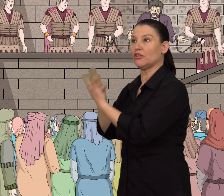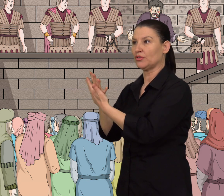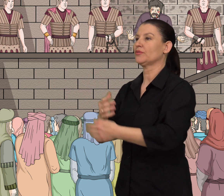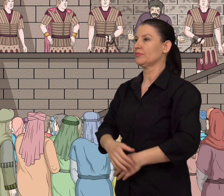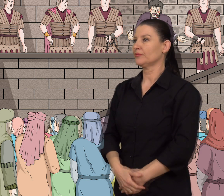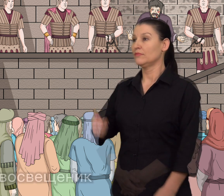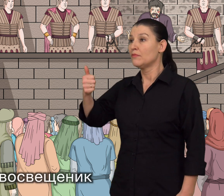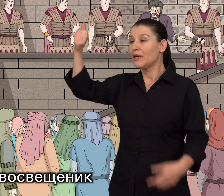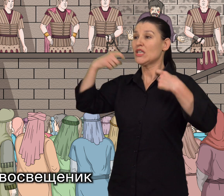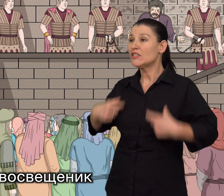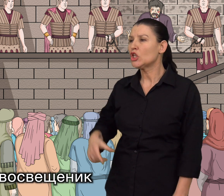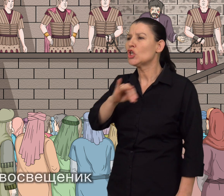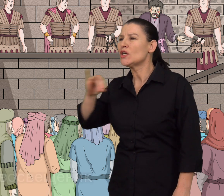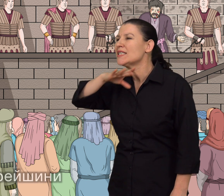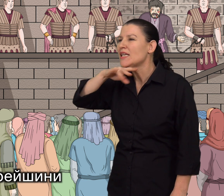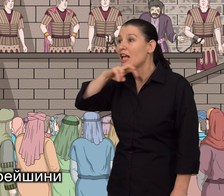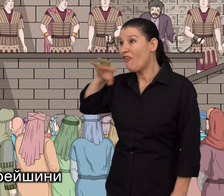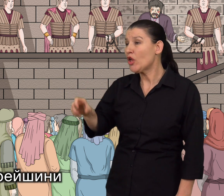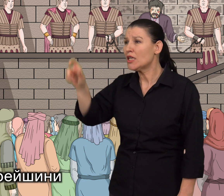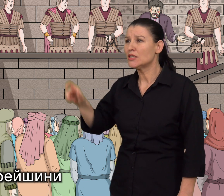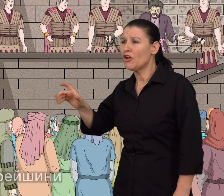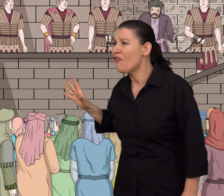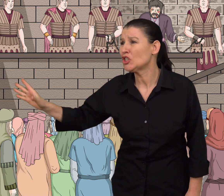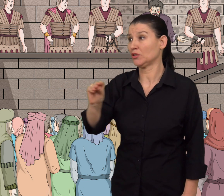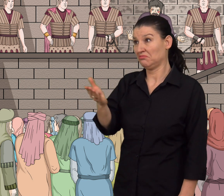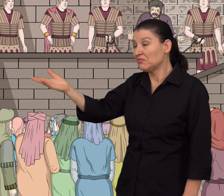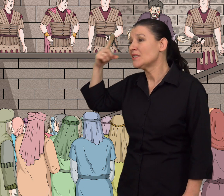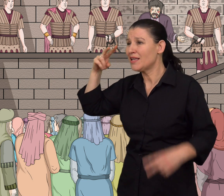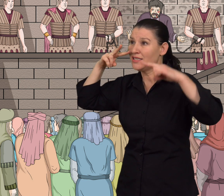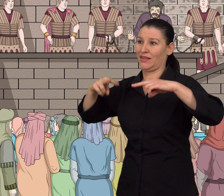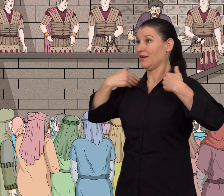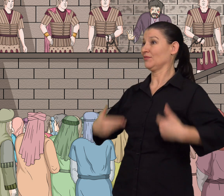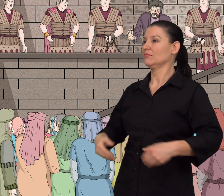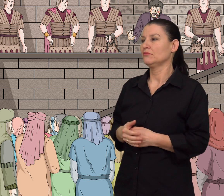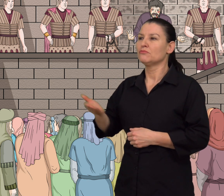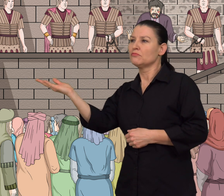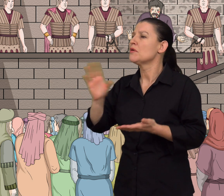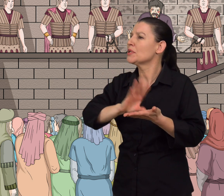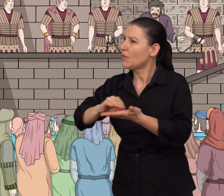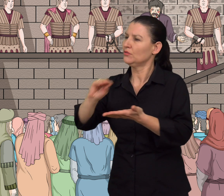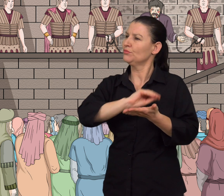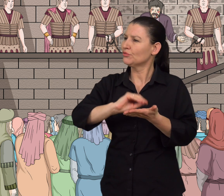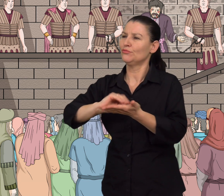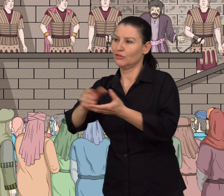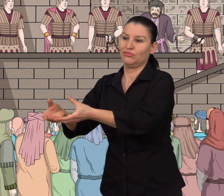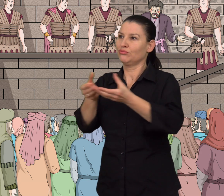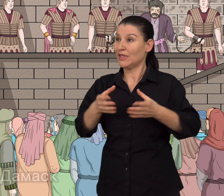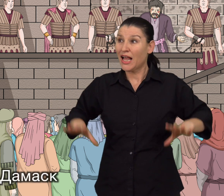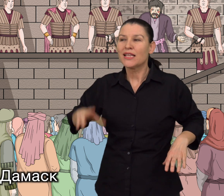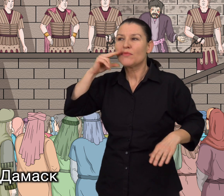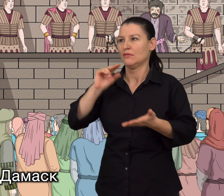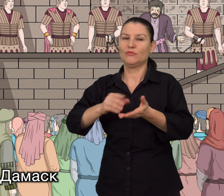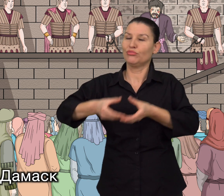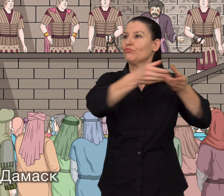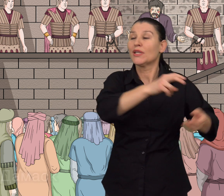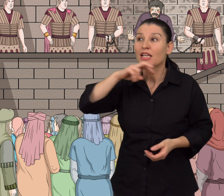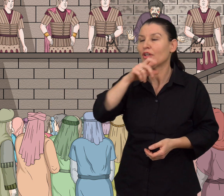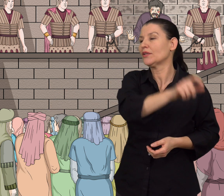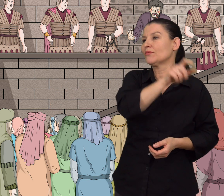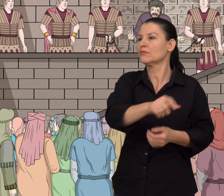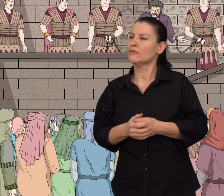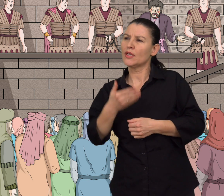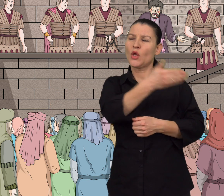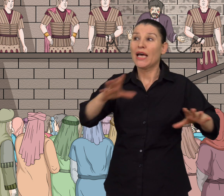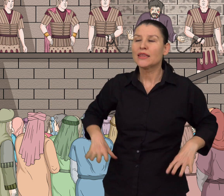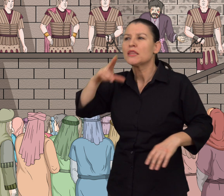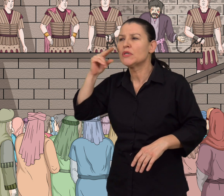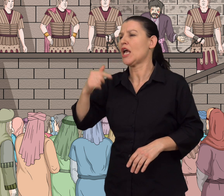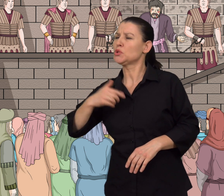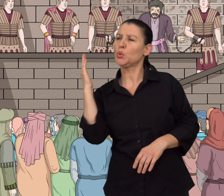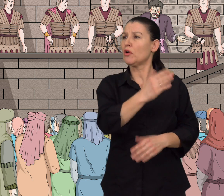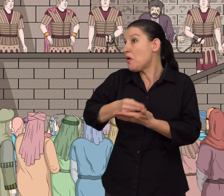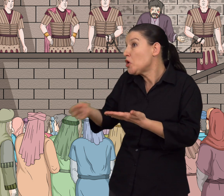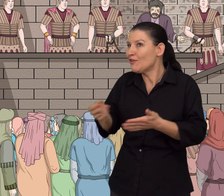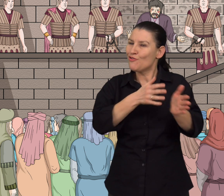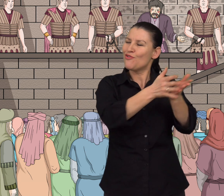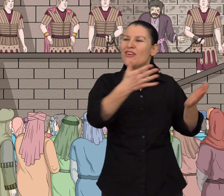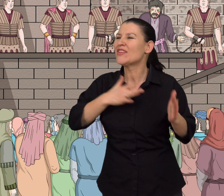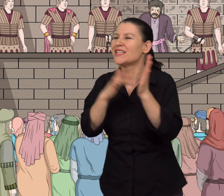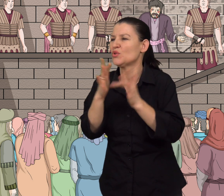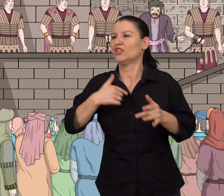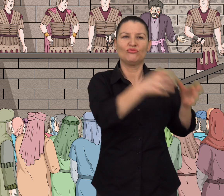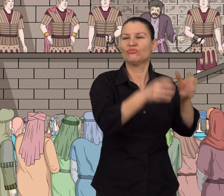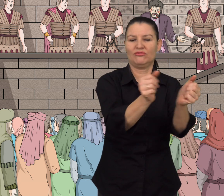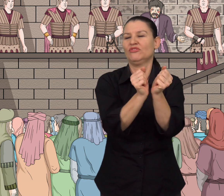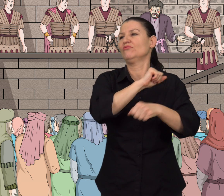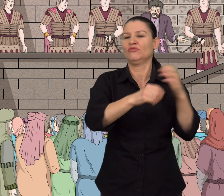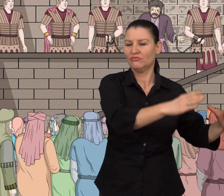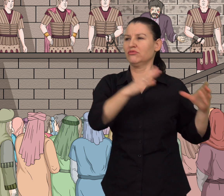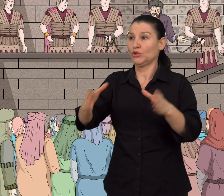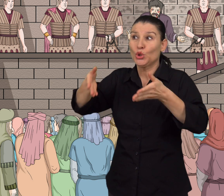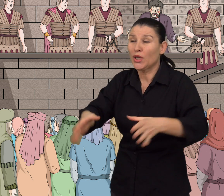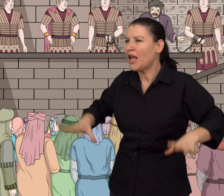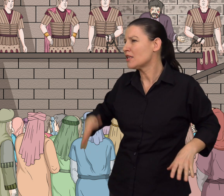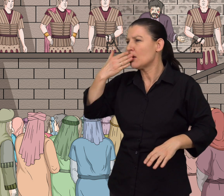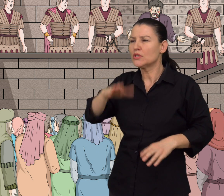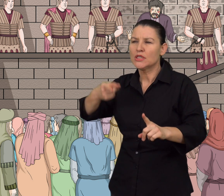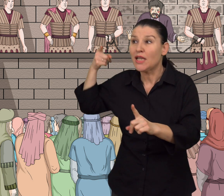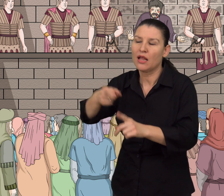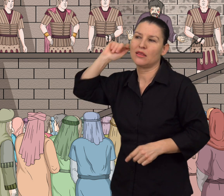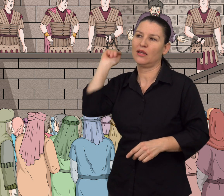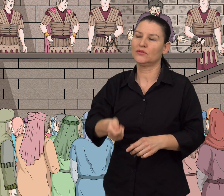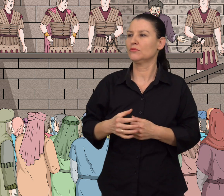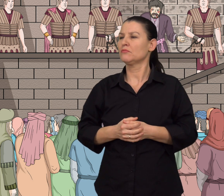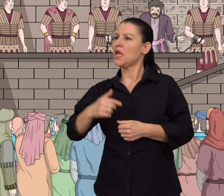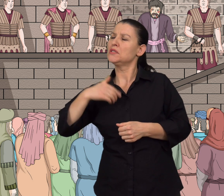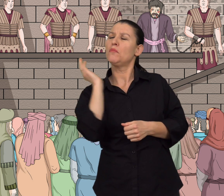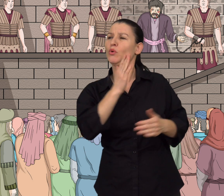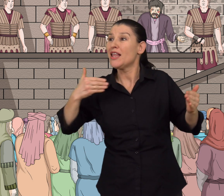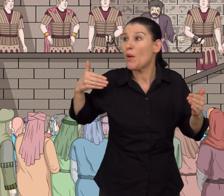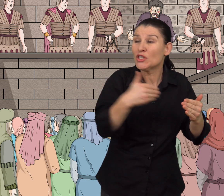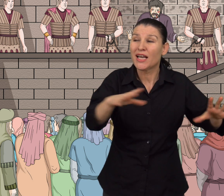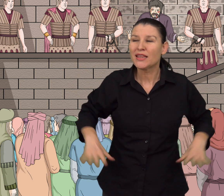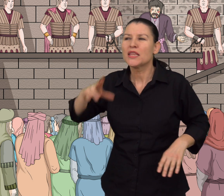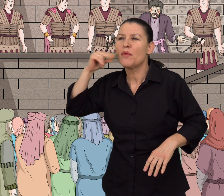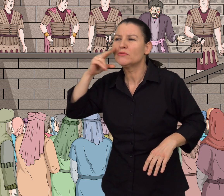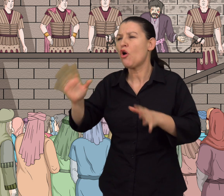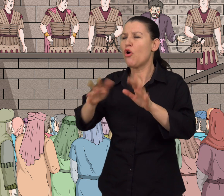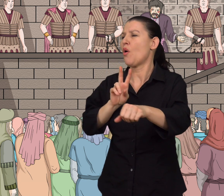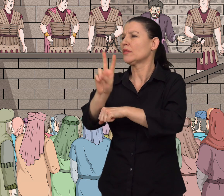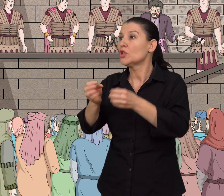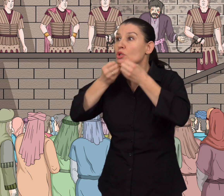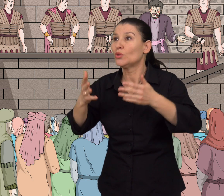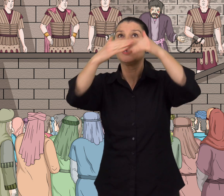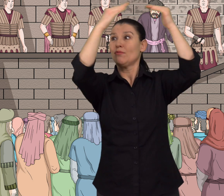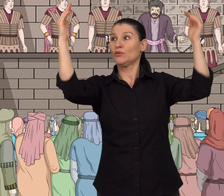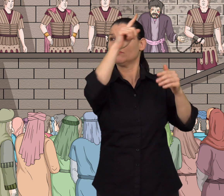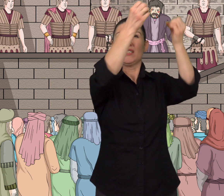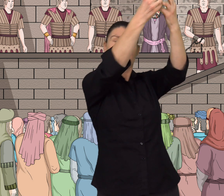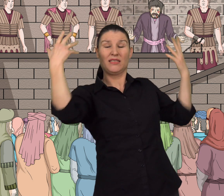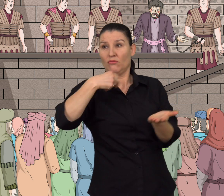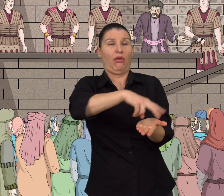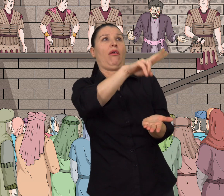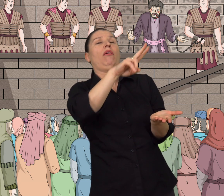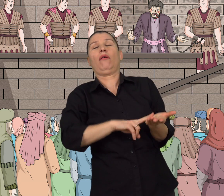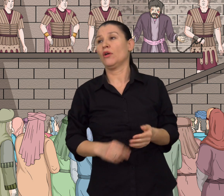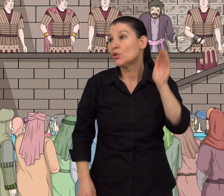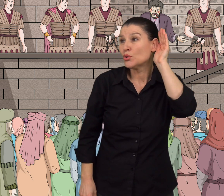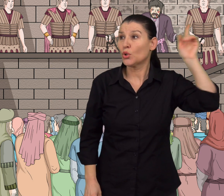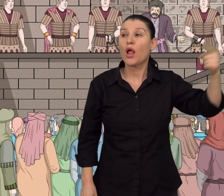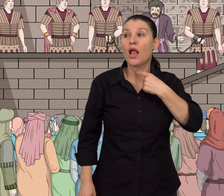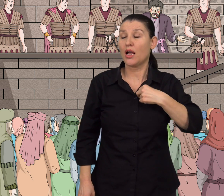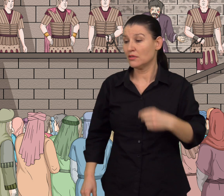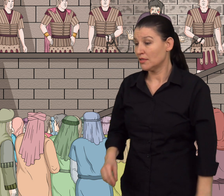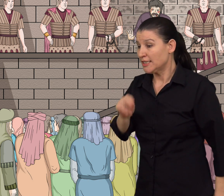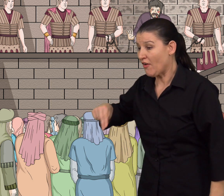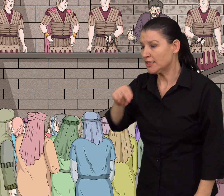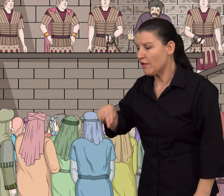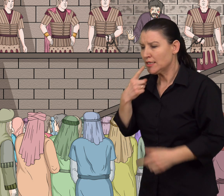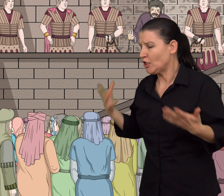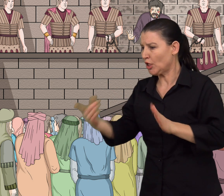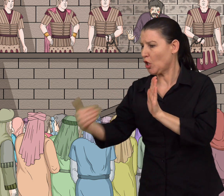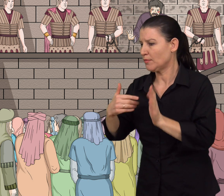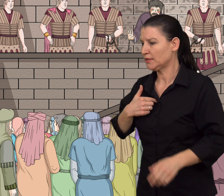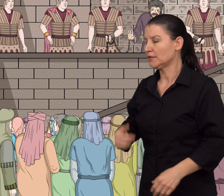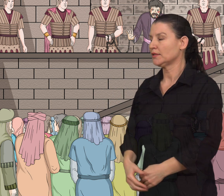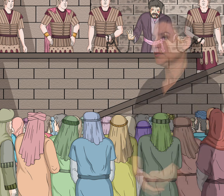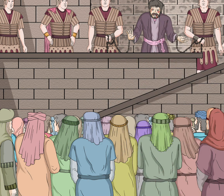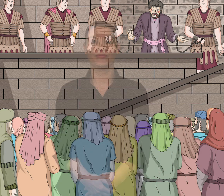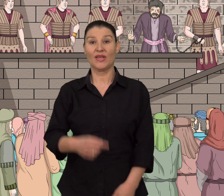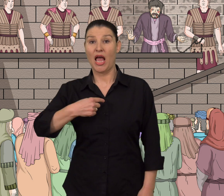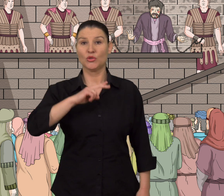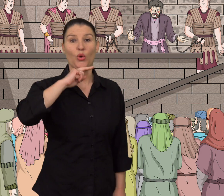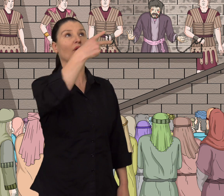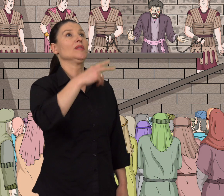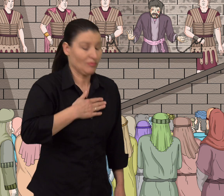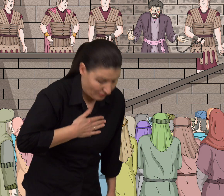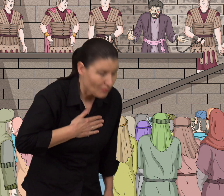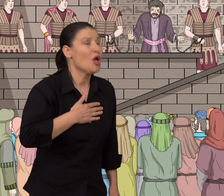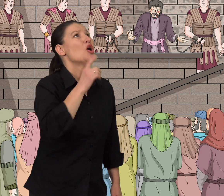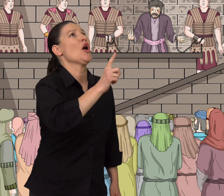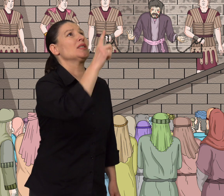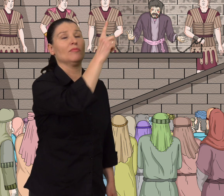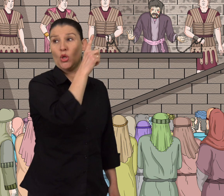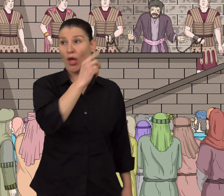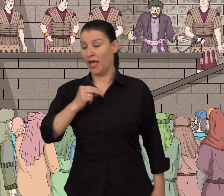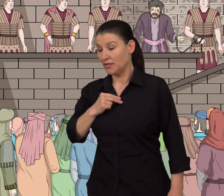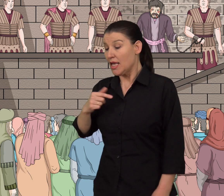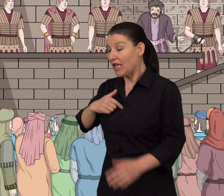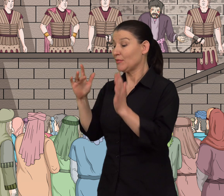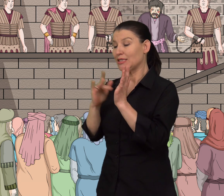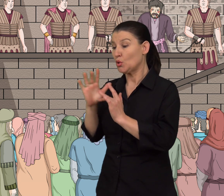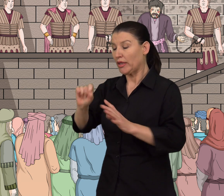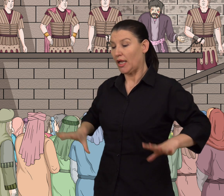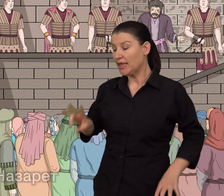I persecuted this Way even to the death, detaining both men and women and throwing them into prison, as the high priest and the whole Council can testify about me. I even obtained letters from them to their brothers in Damascus, and I was on my way to apprehend these people and bring them to Jerusalem to be punished. About noon as I was approaching Damascus, suddenly a bright light from heaven flashed around me.